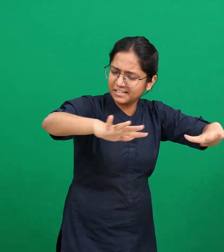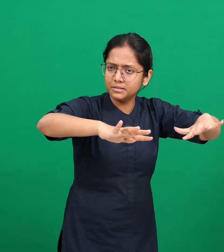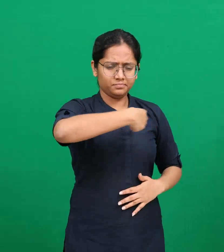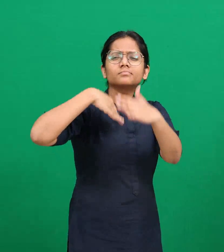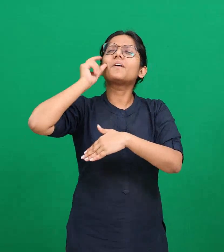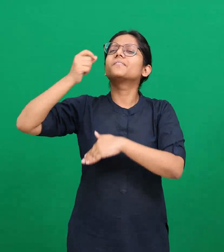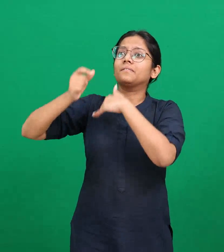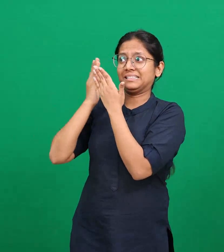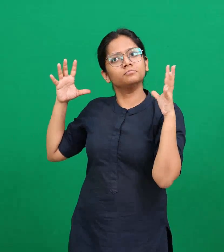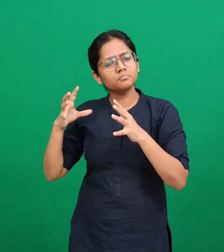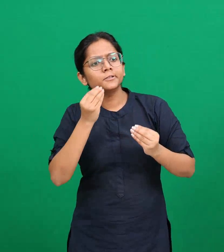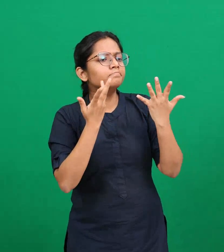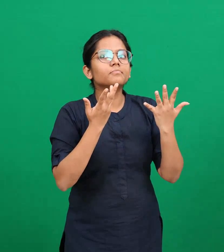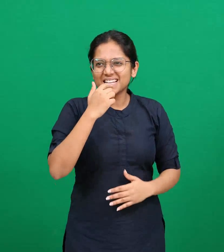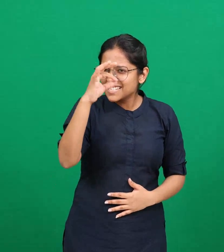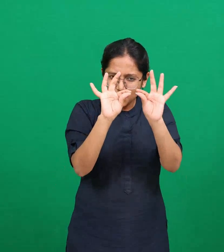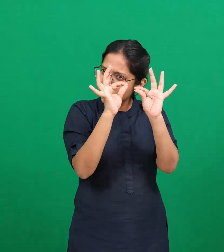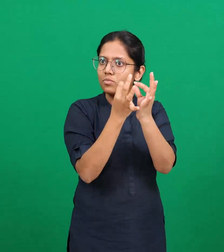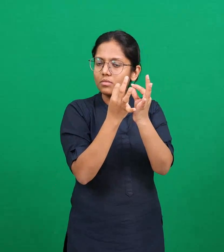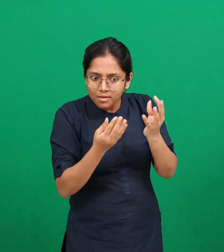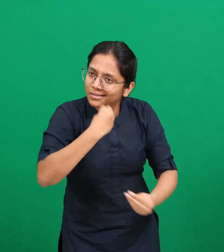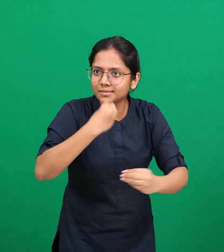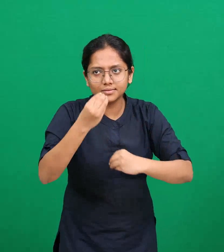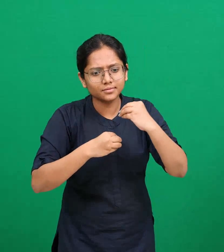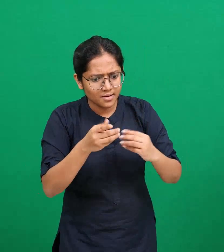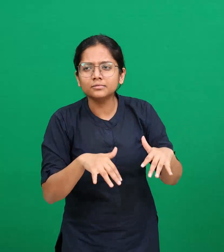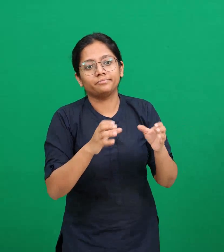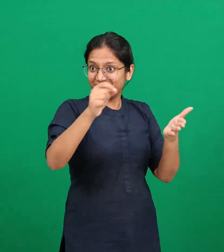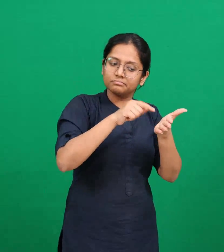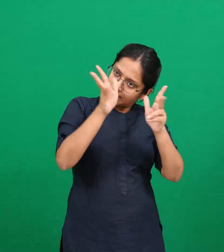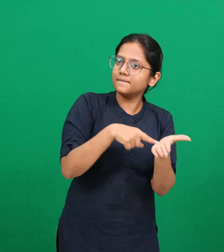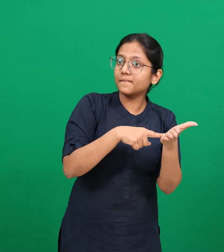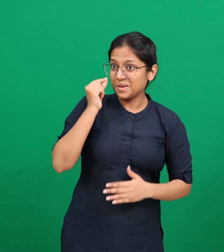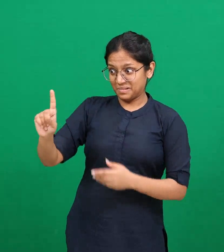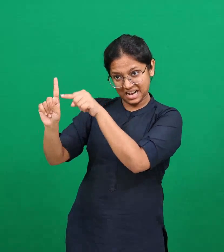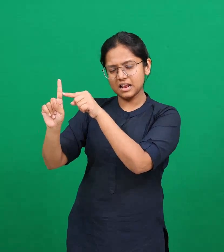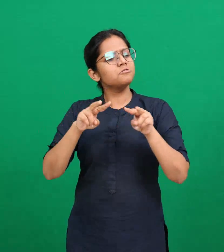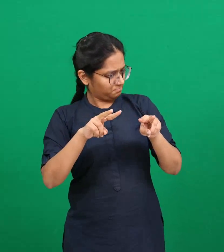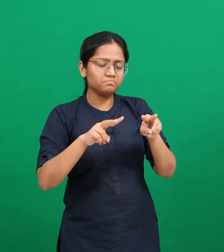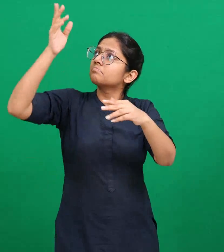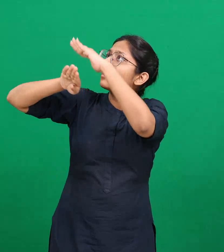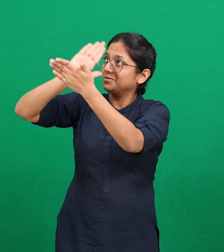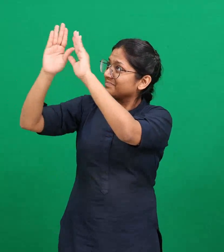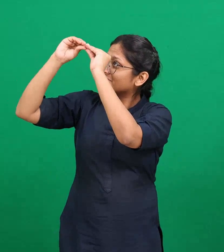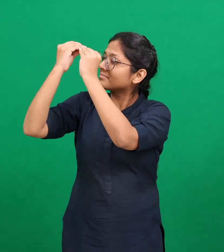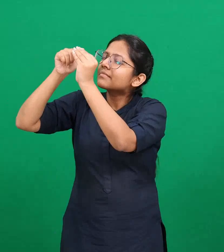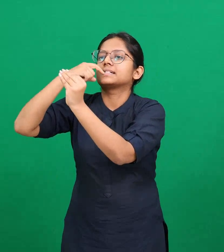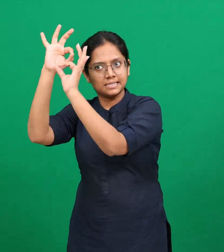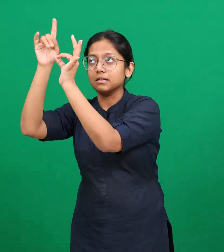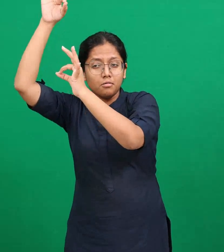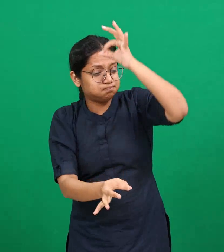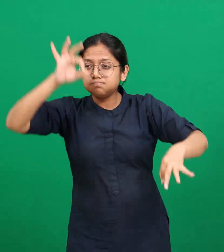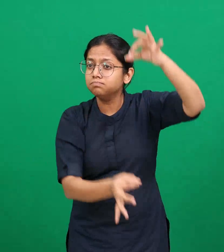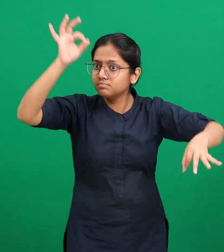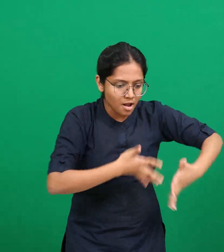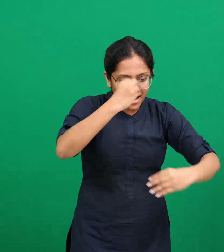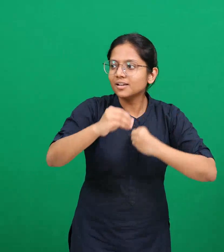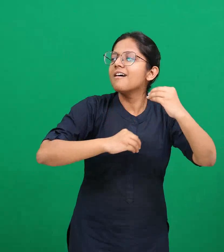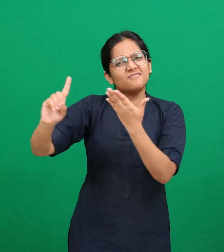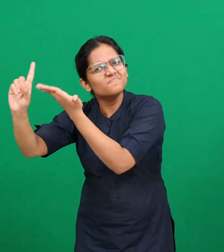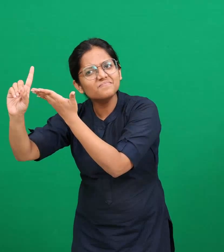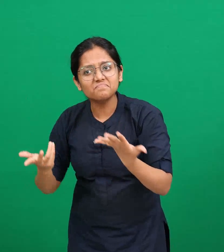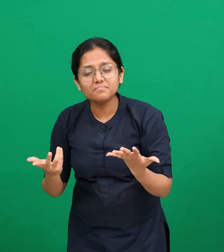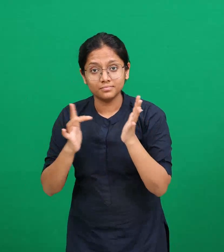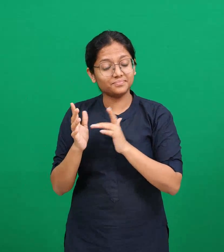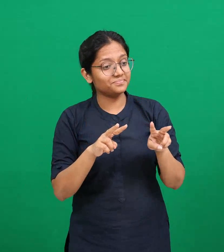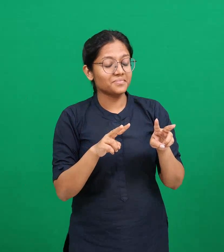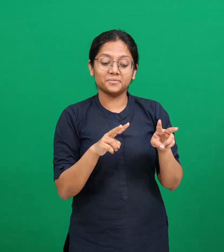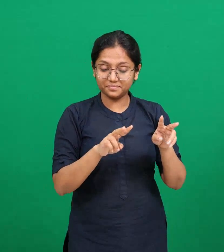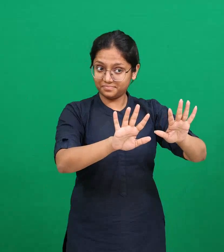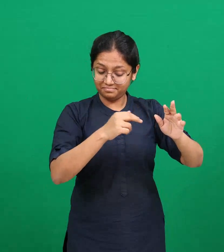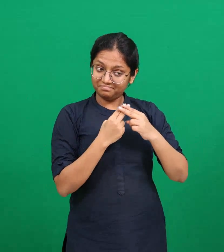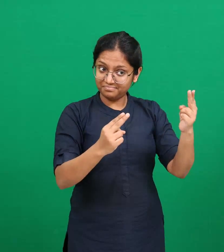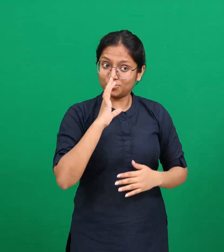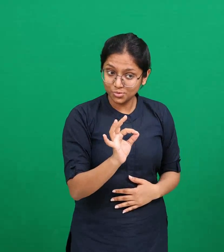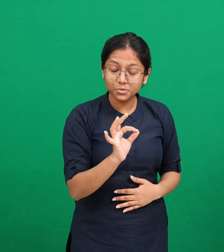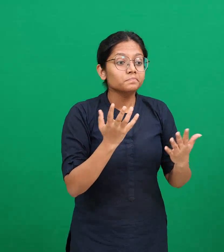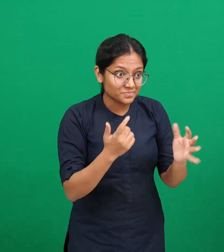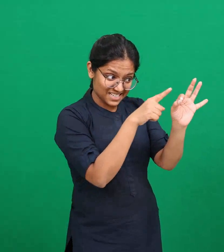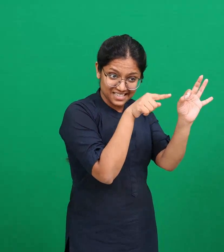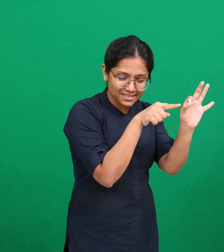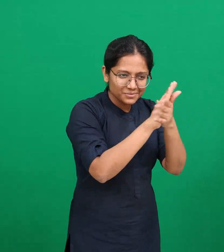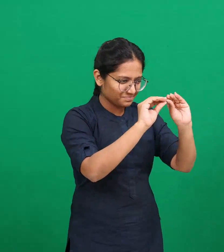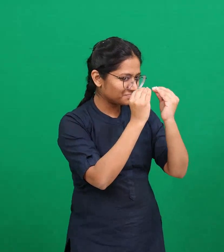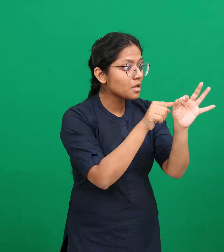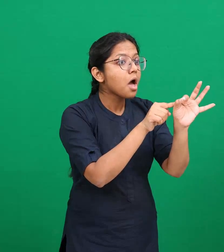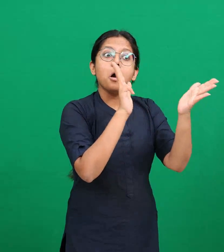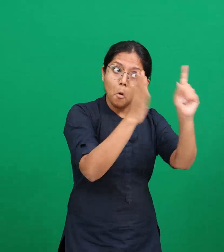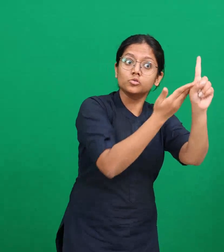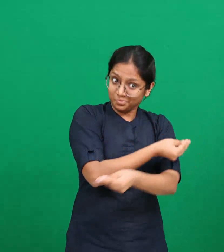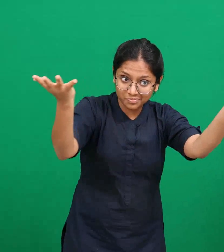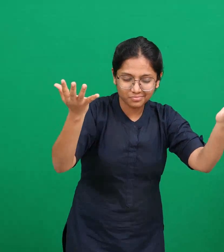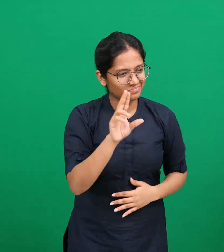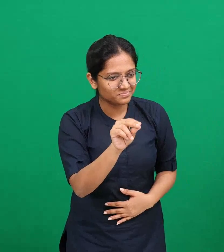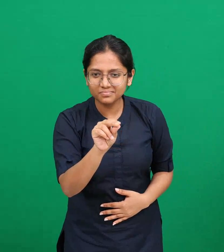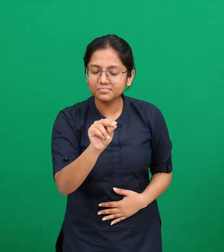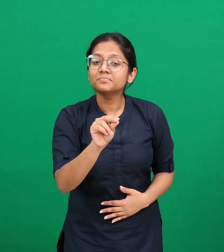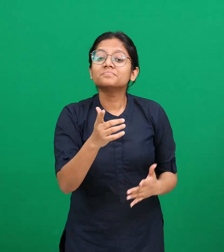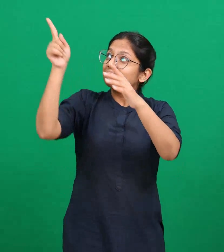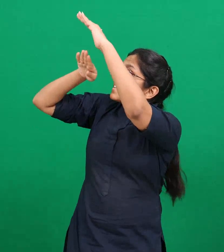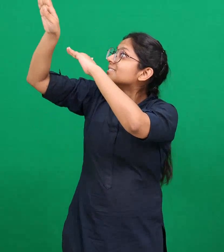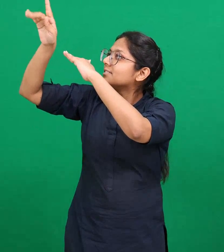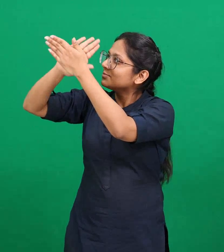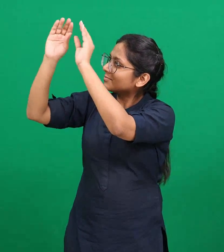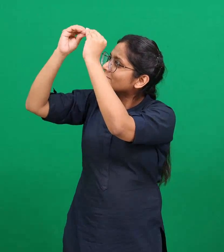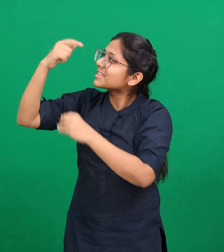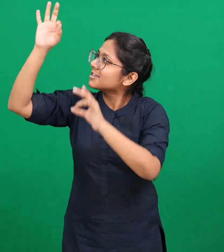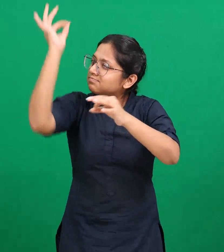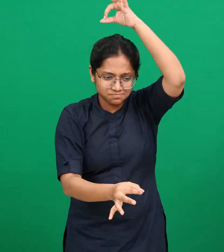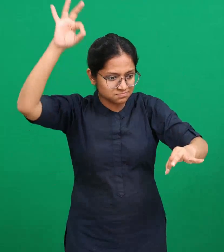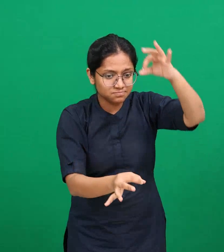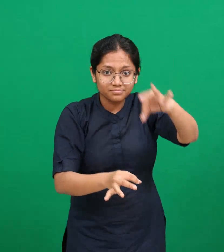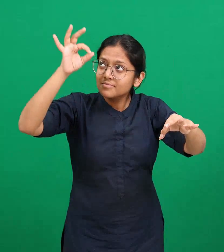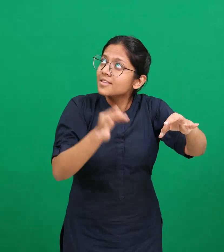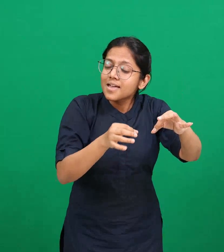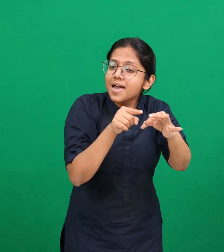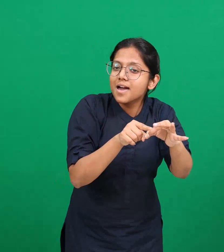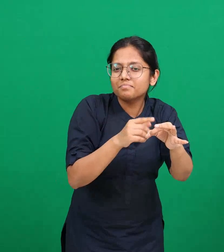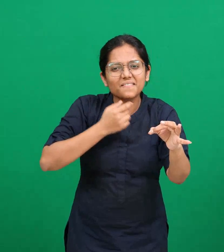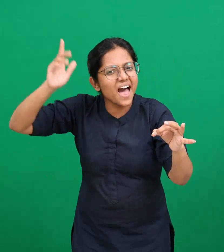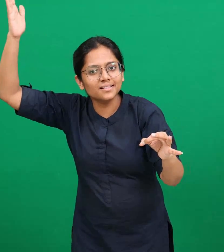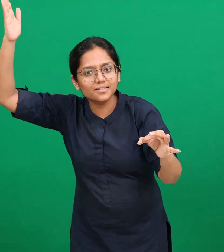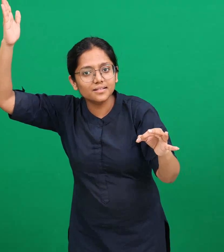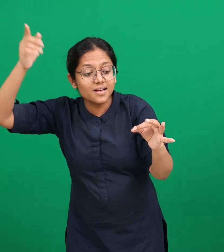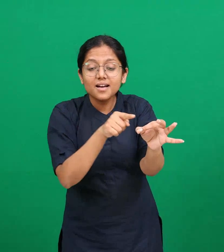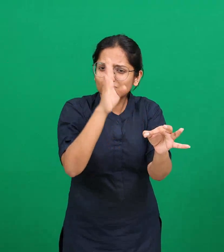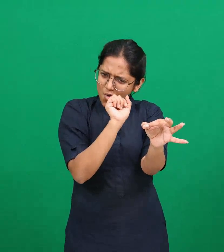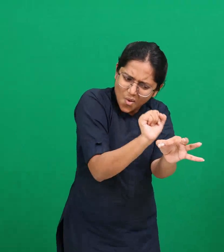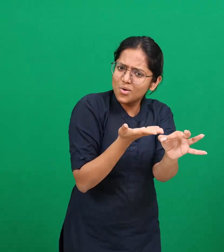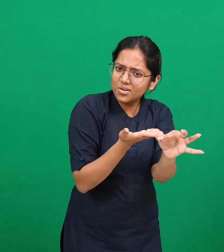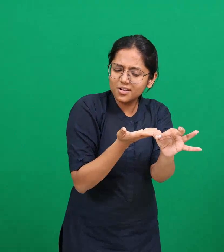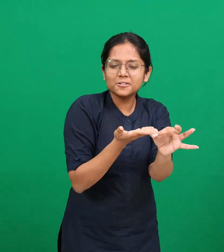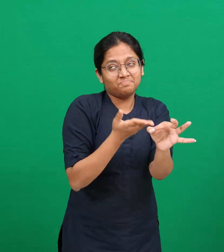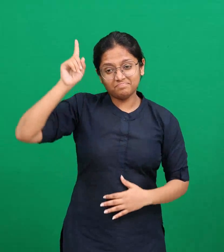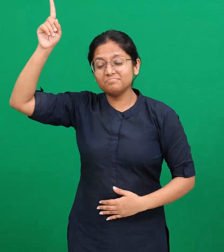Our fathers ate the manna in the wilderness, as it is written: ' He gave them bread from heaven to eat.'" Jesus said to them, "Truly, truly, I tell you, it was not Moses who gave you the bread from heaven, but it is My Father who gives you the true bread from heaven.